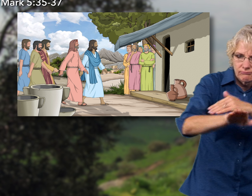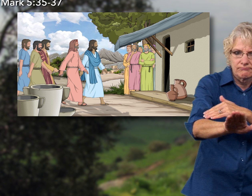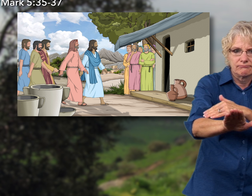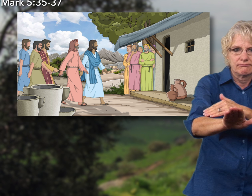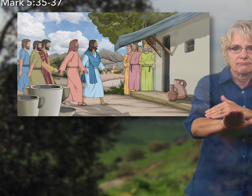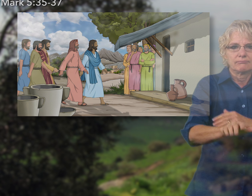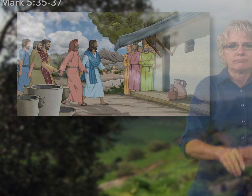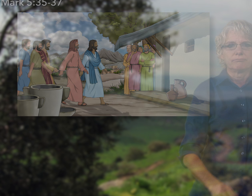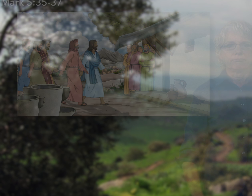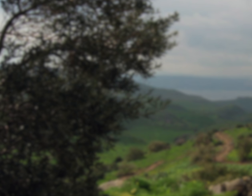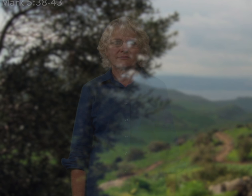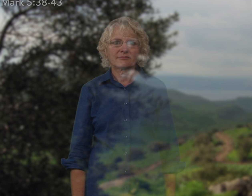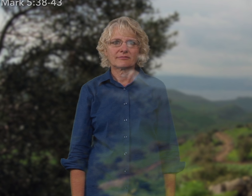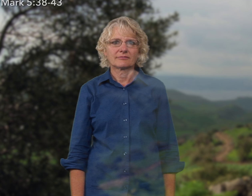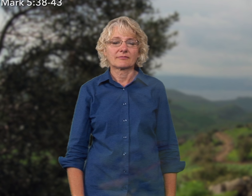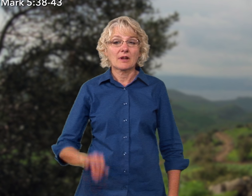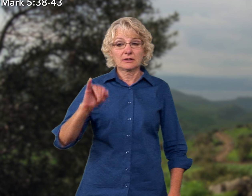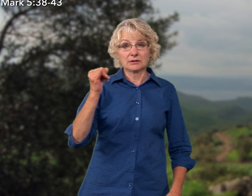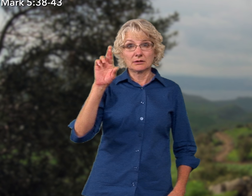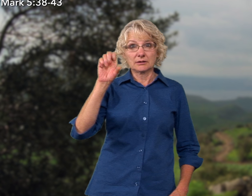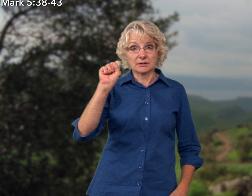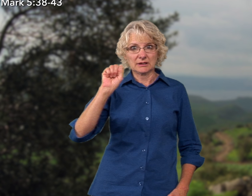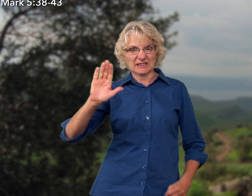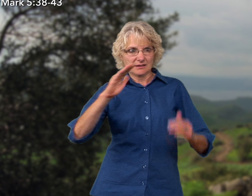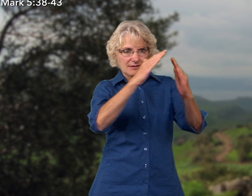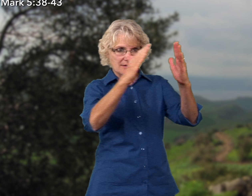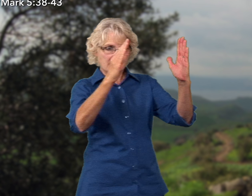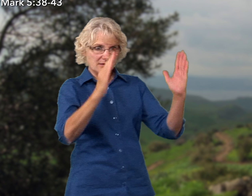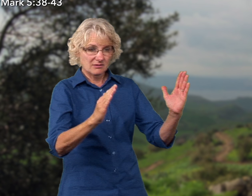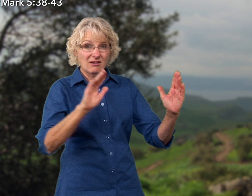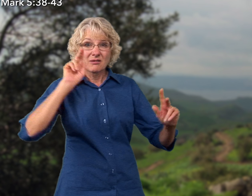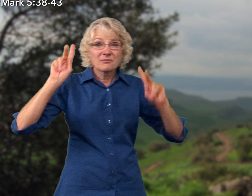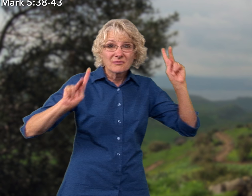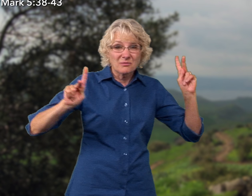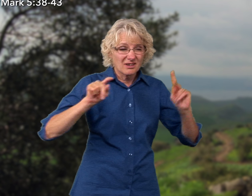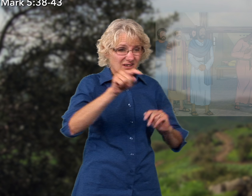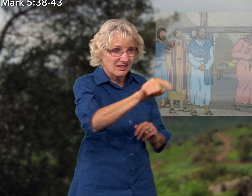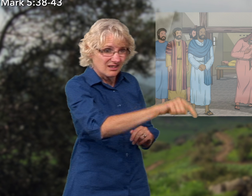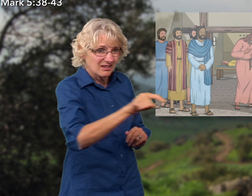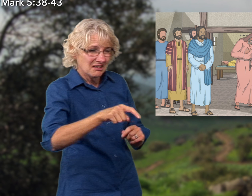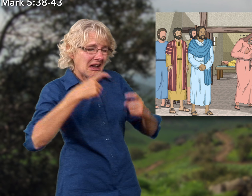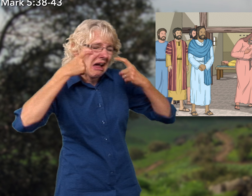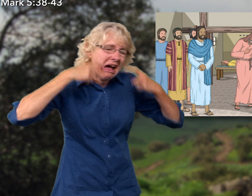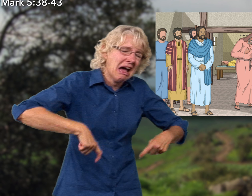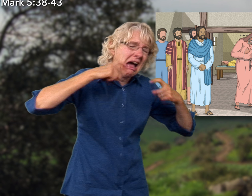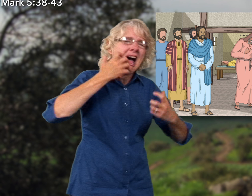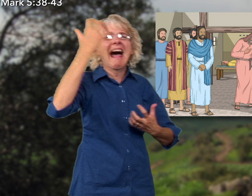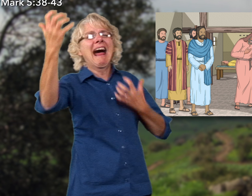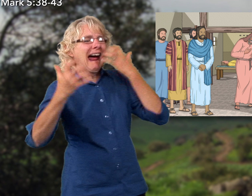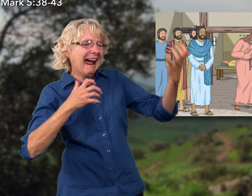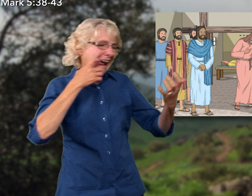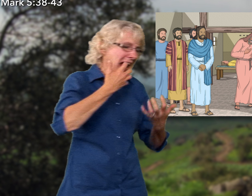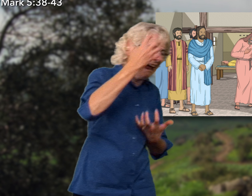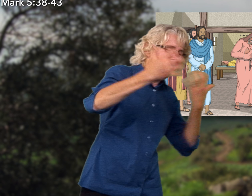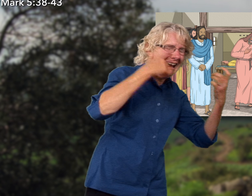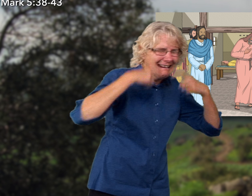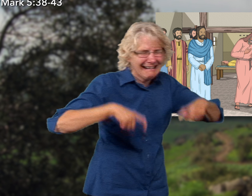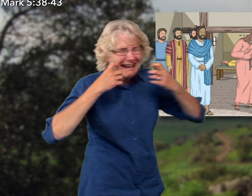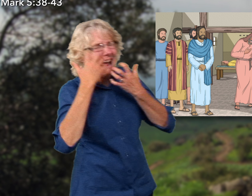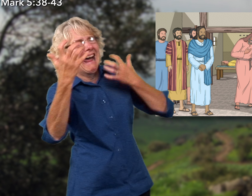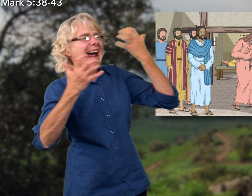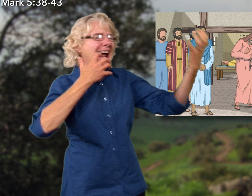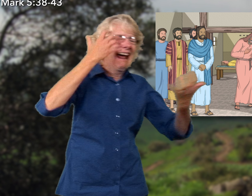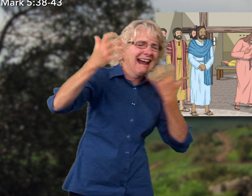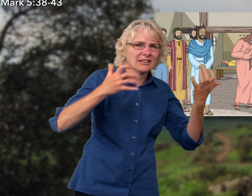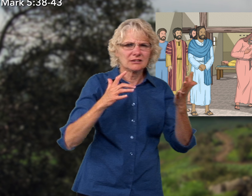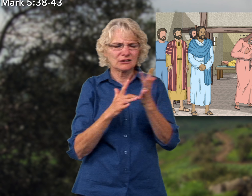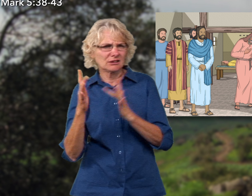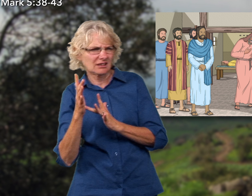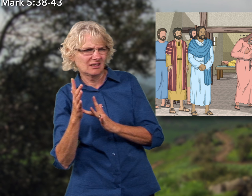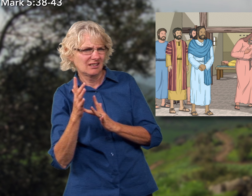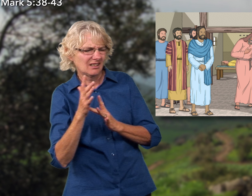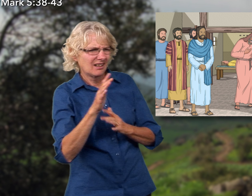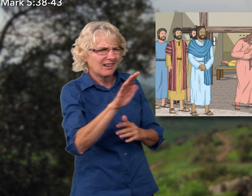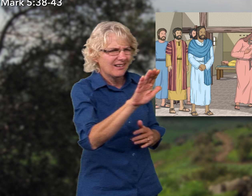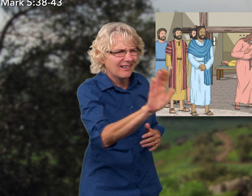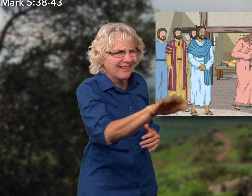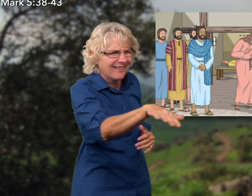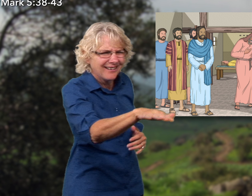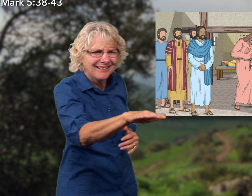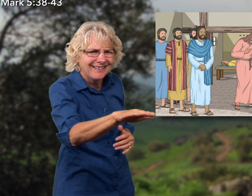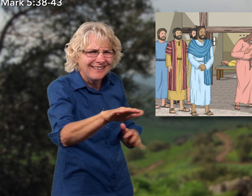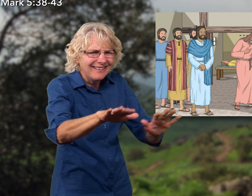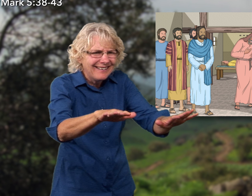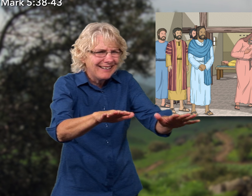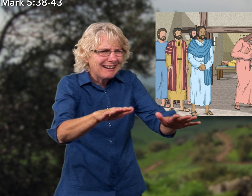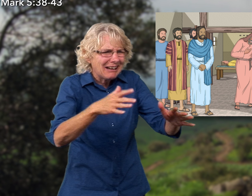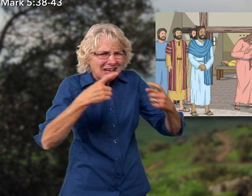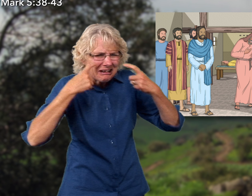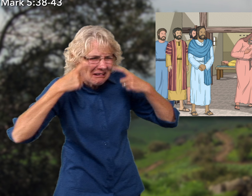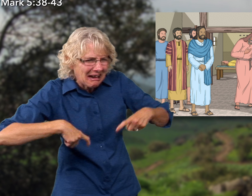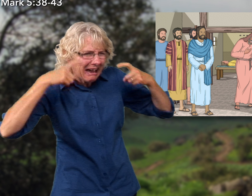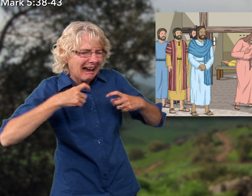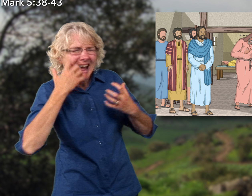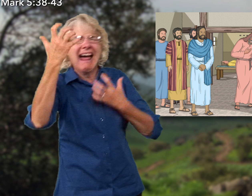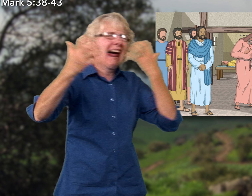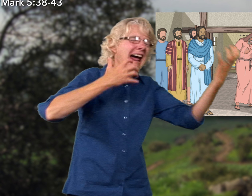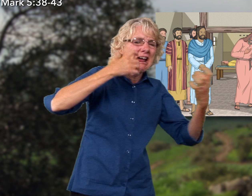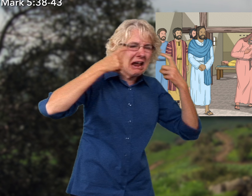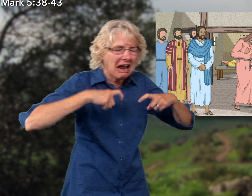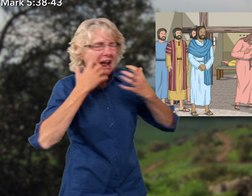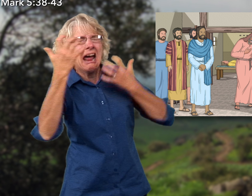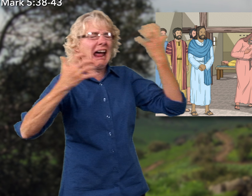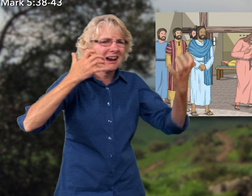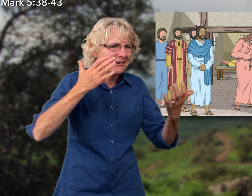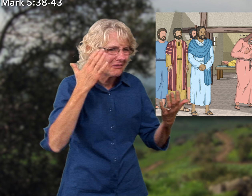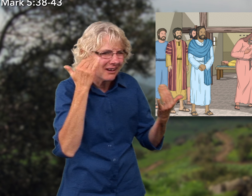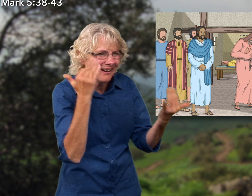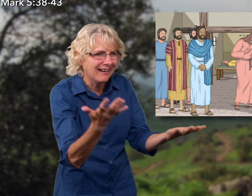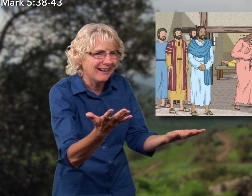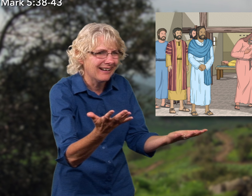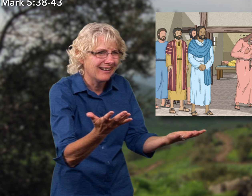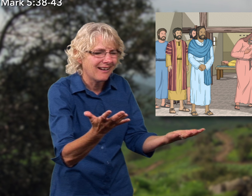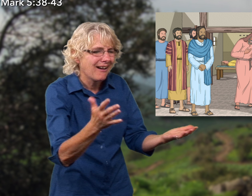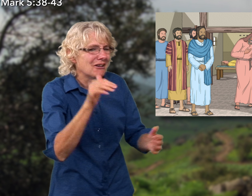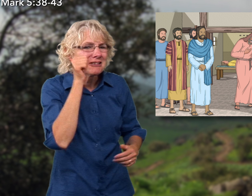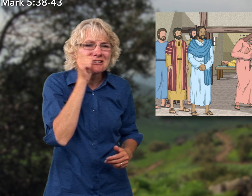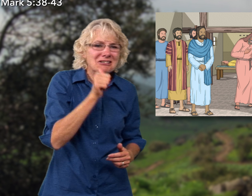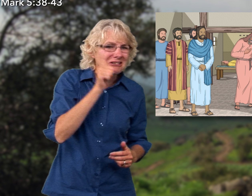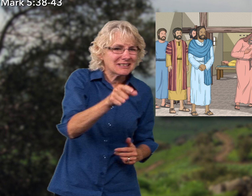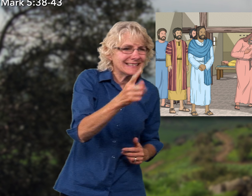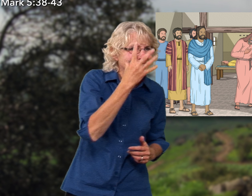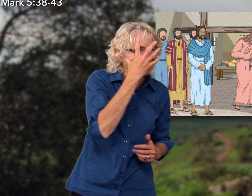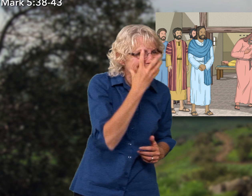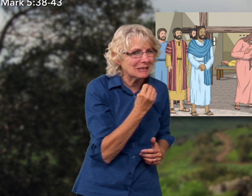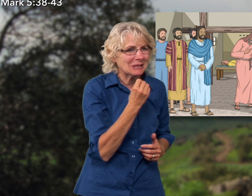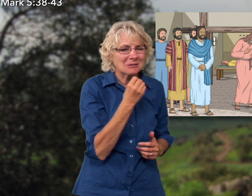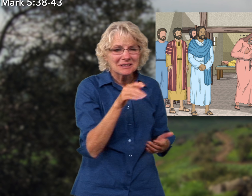When they arrived at the house of the synagogue leader, Jesus saw the commotion and the people weeping and wailing loudly.